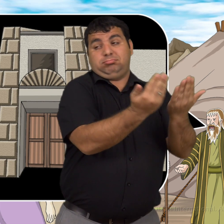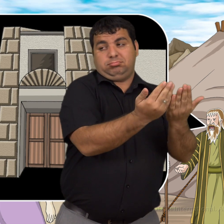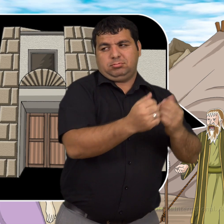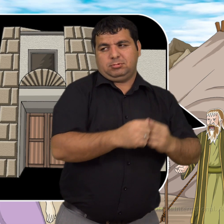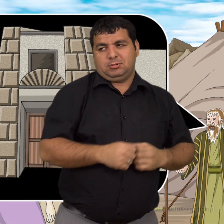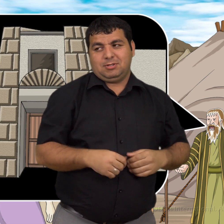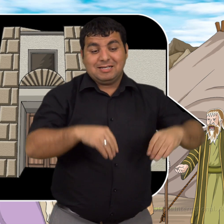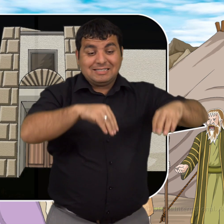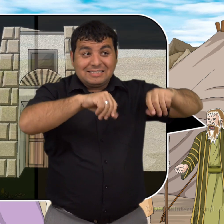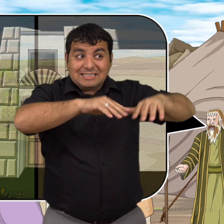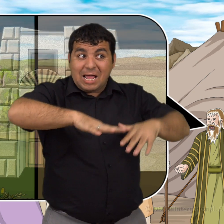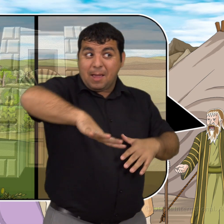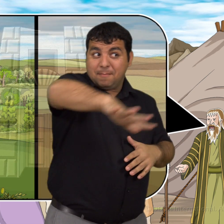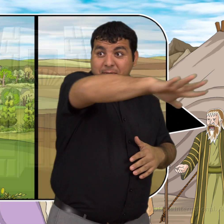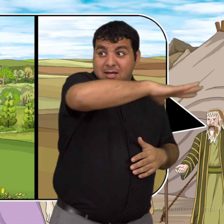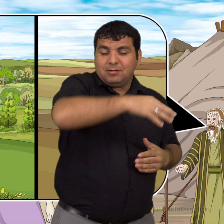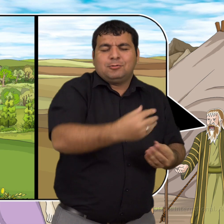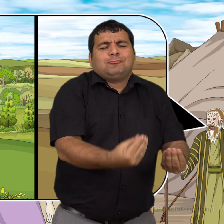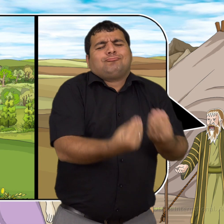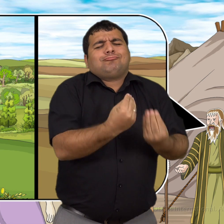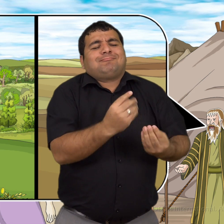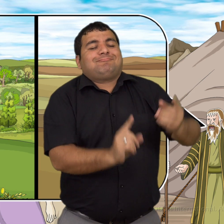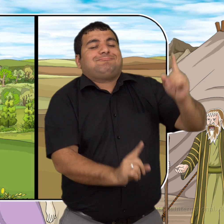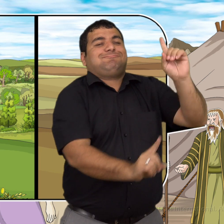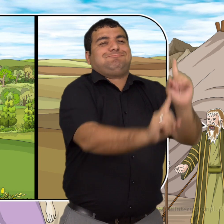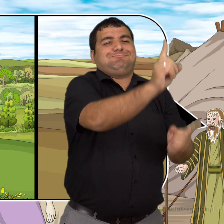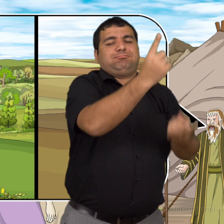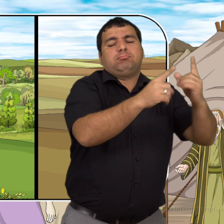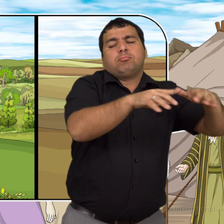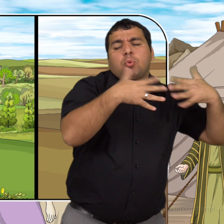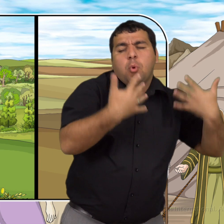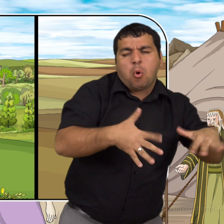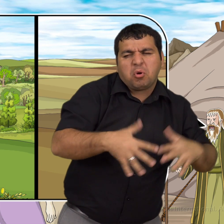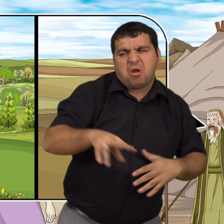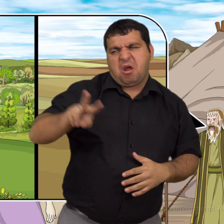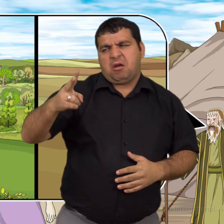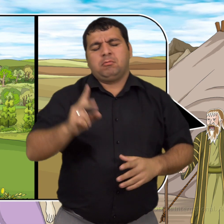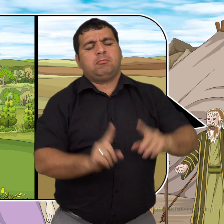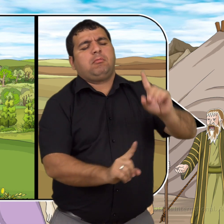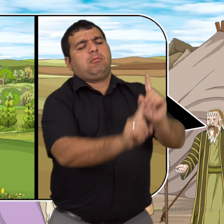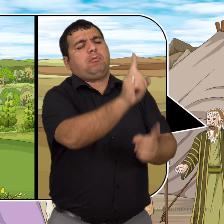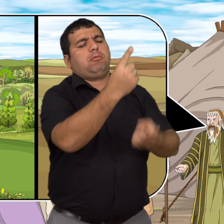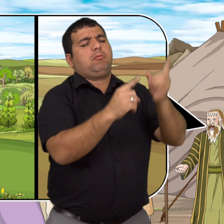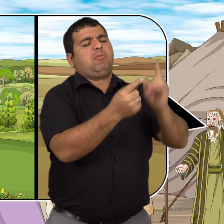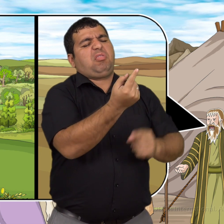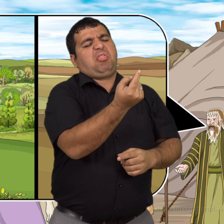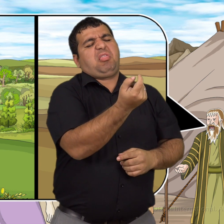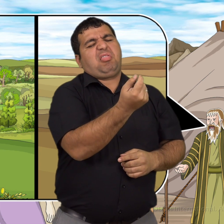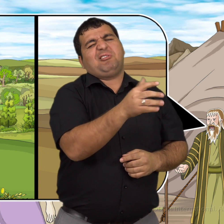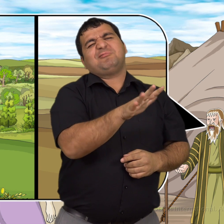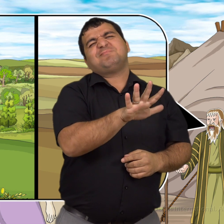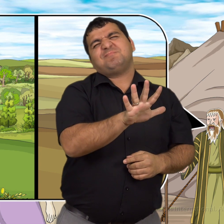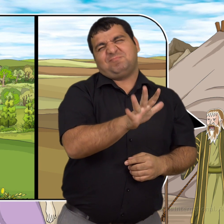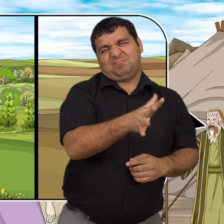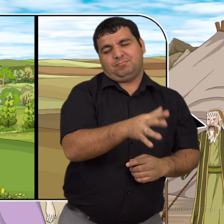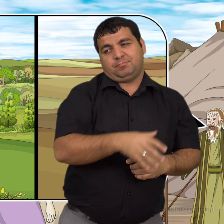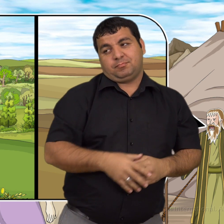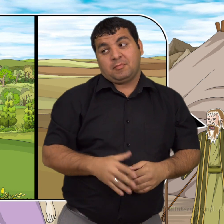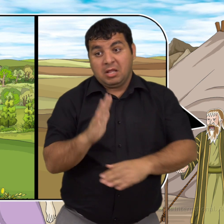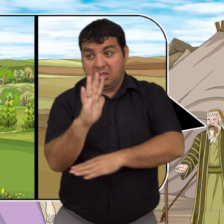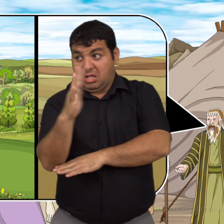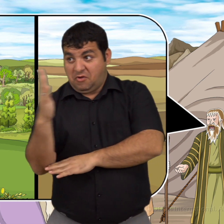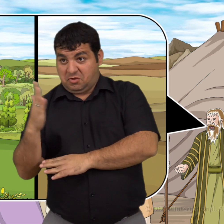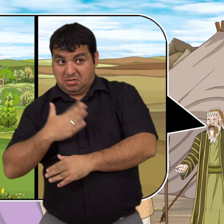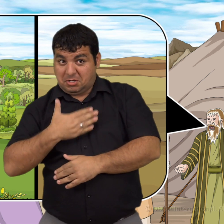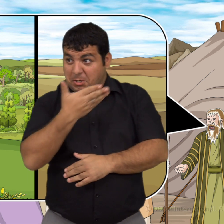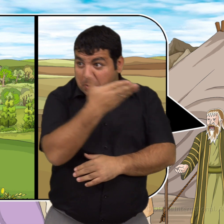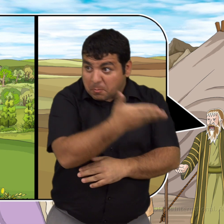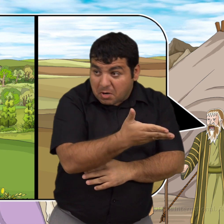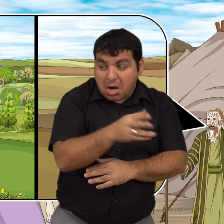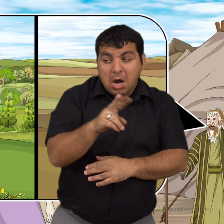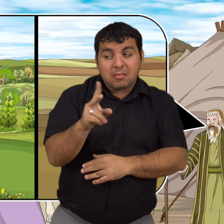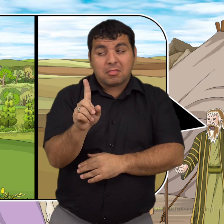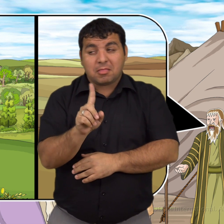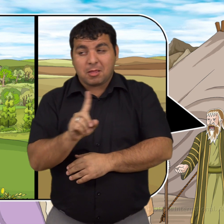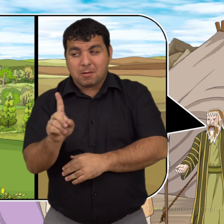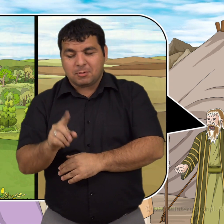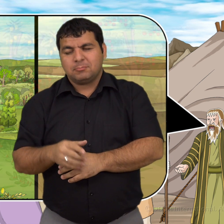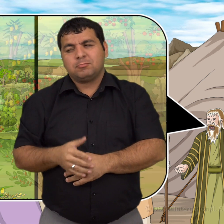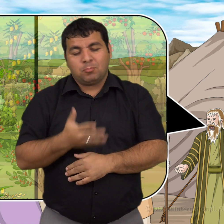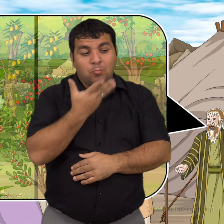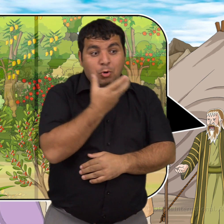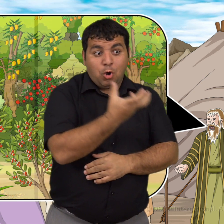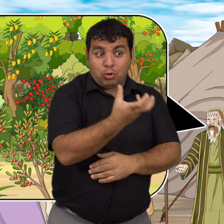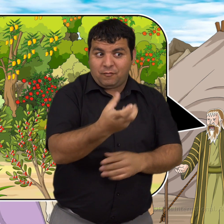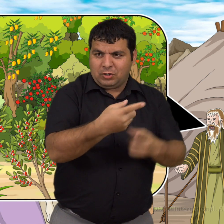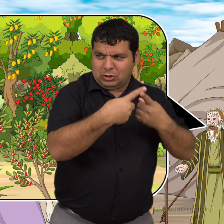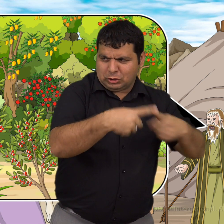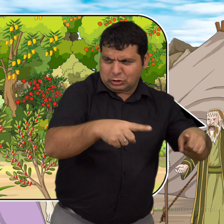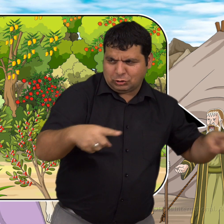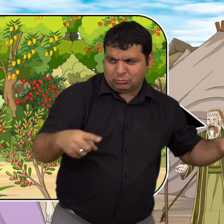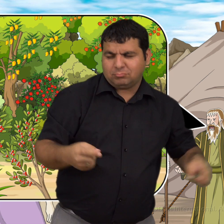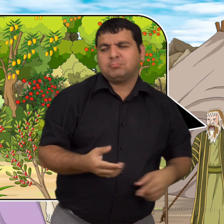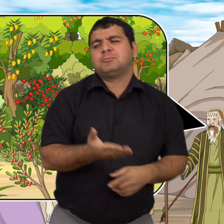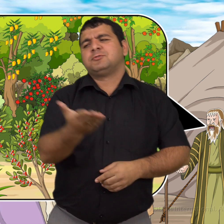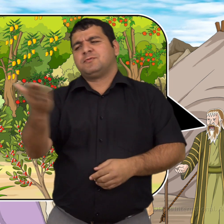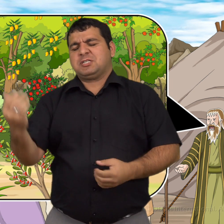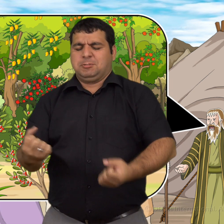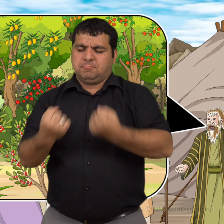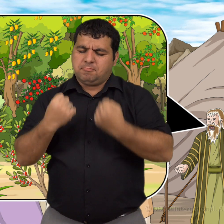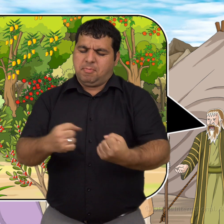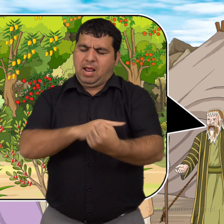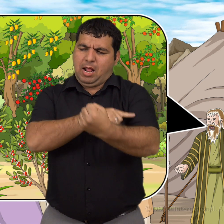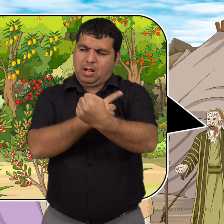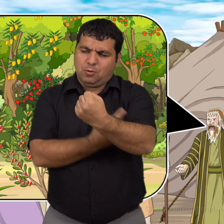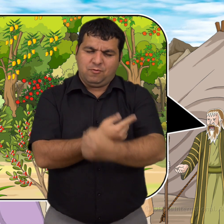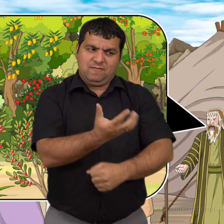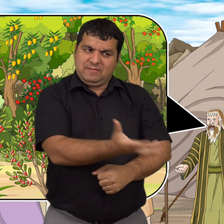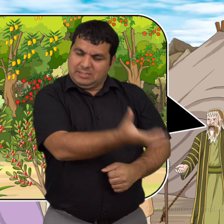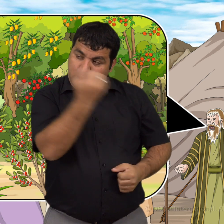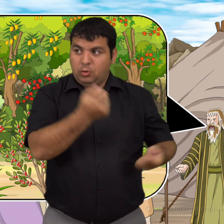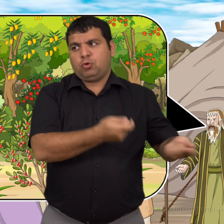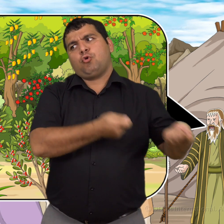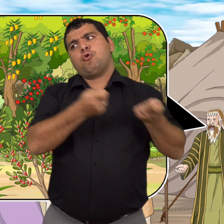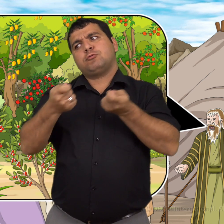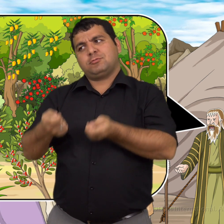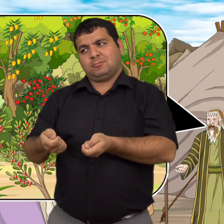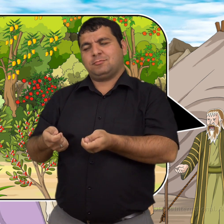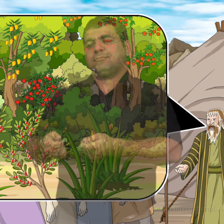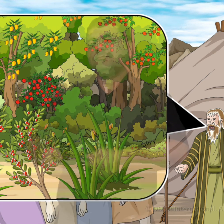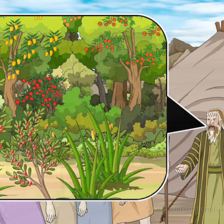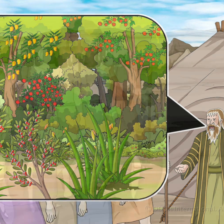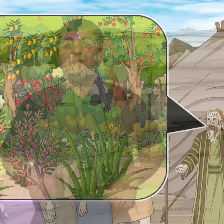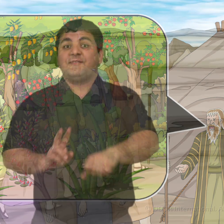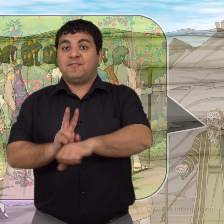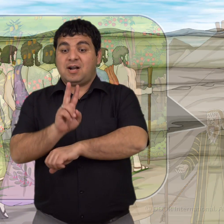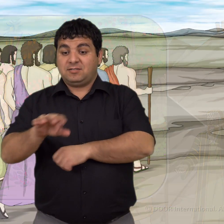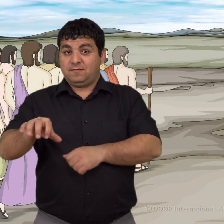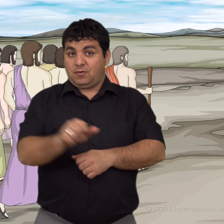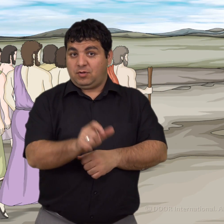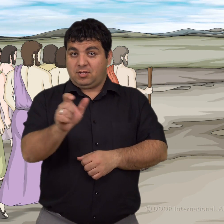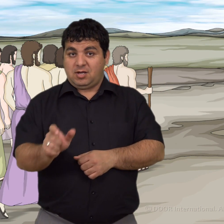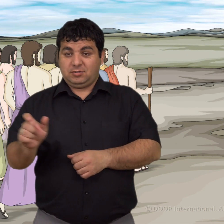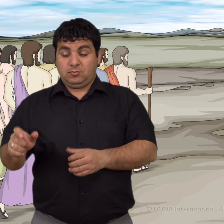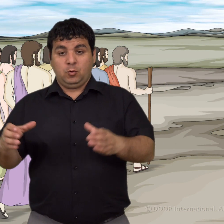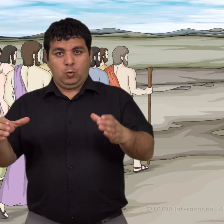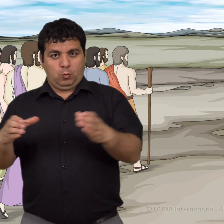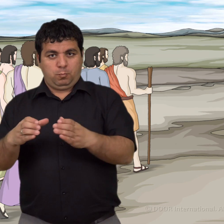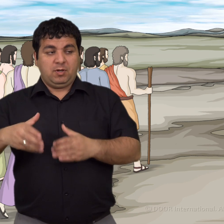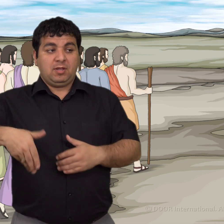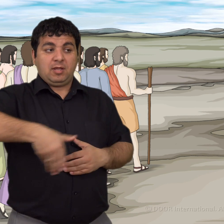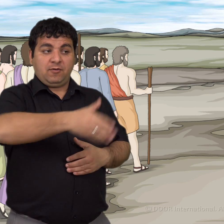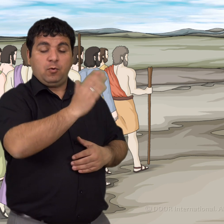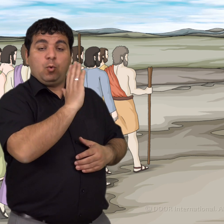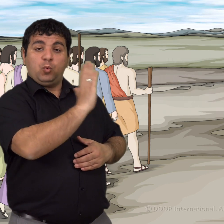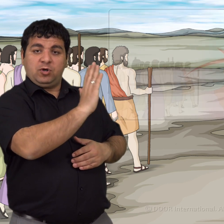Is the soil fertile or unproductive? Are there trees in it or not? Be courageous, and bring back some of the fruit of the land.”